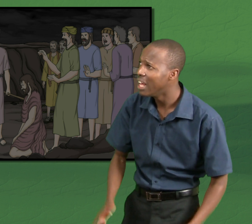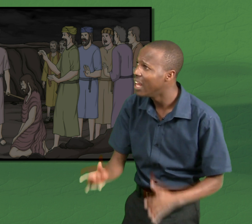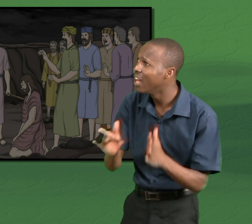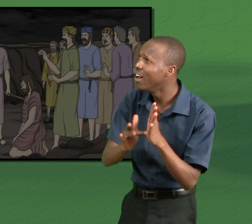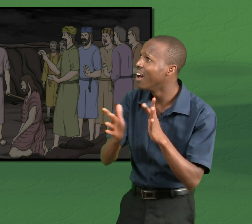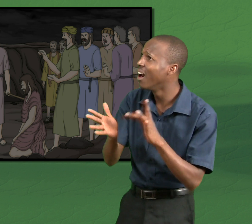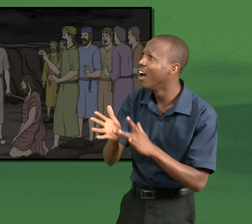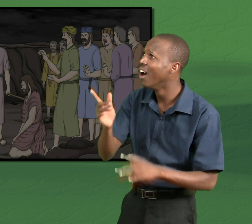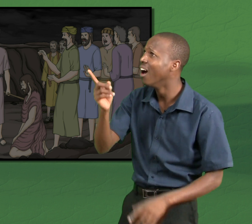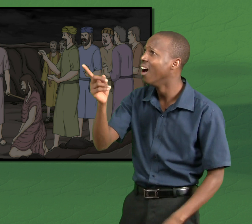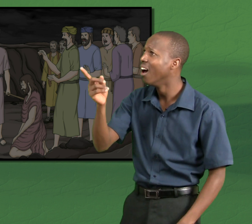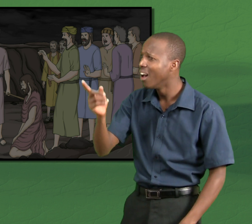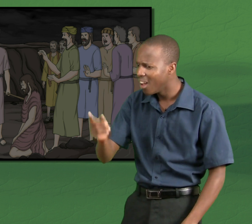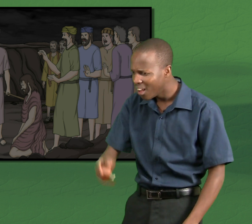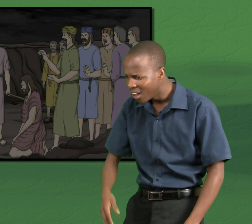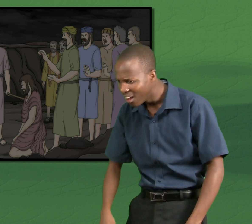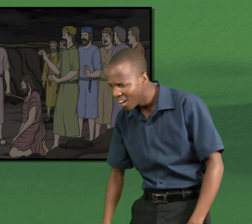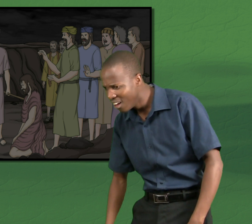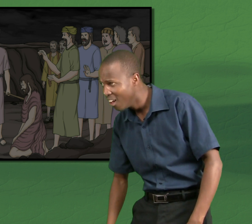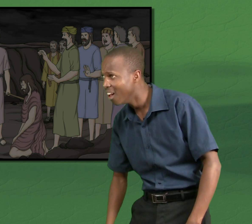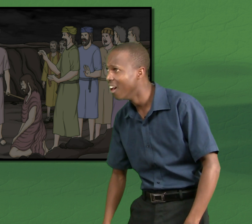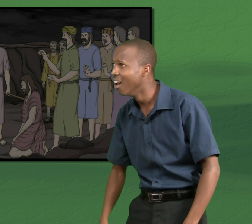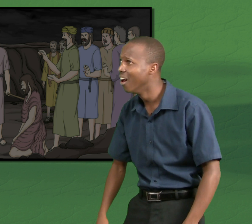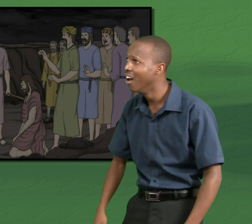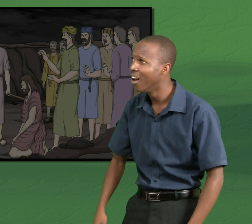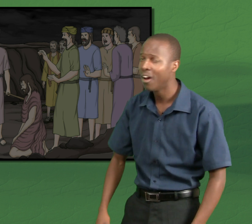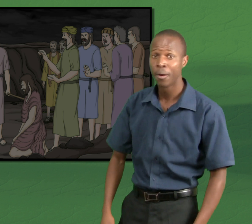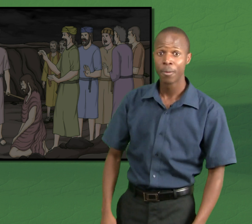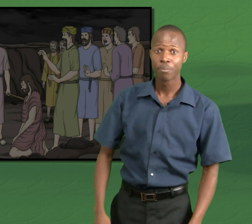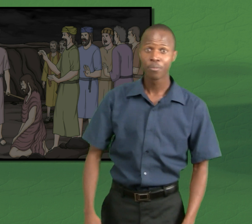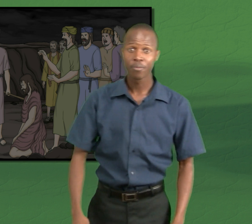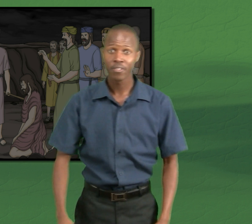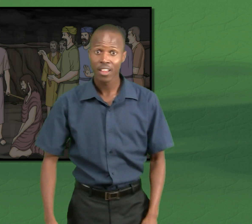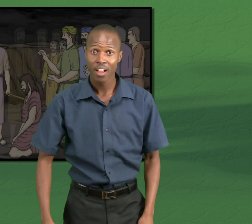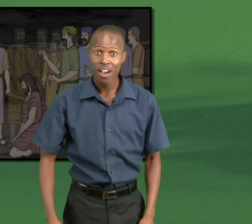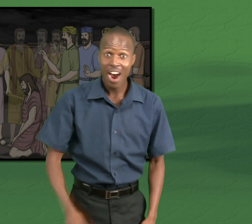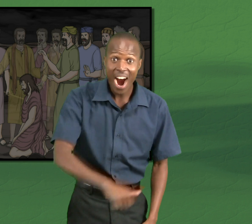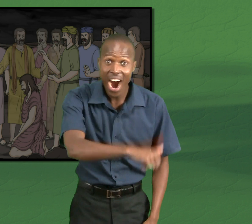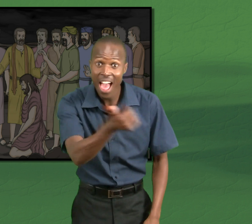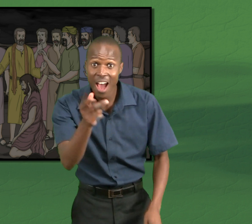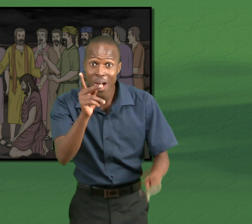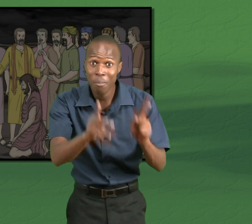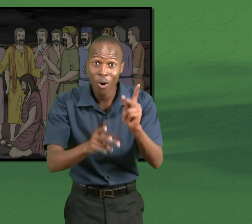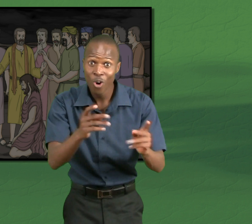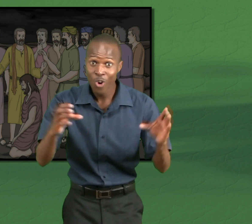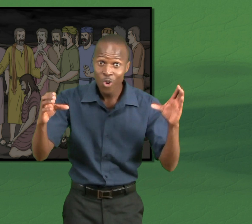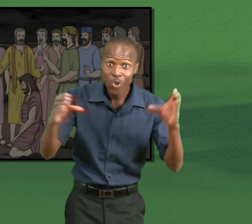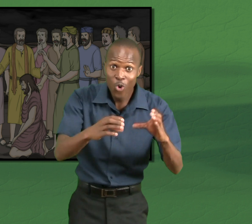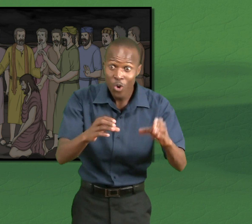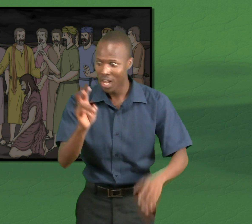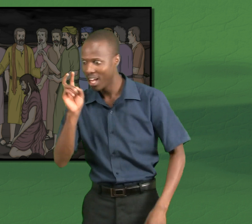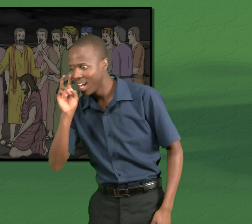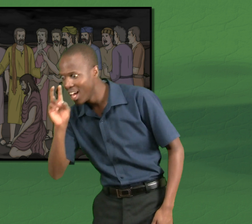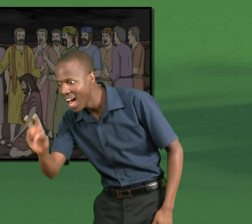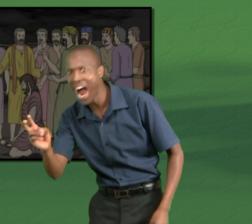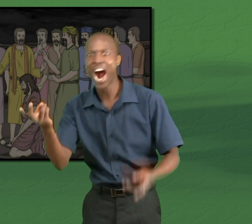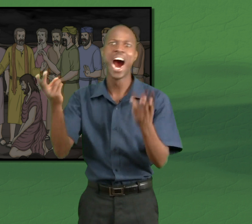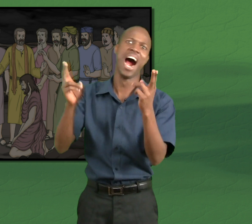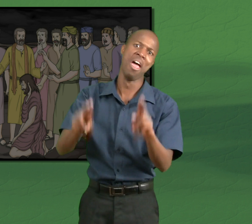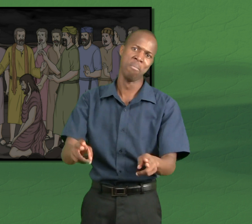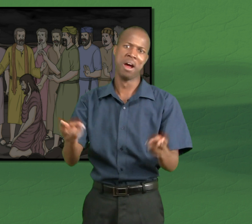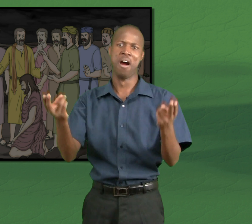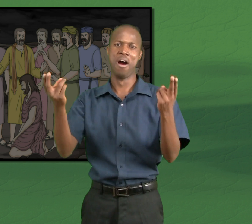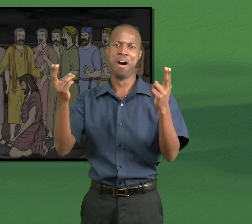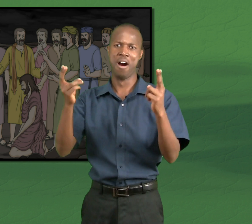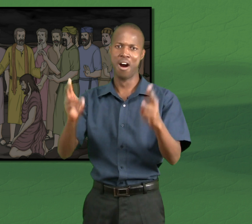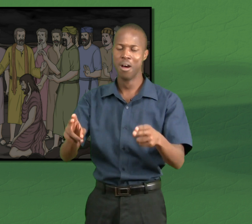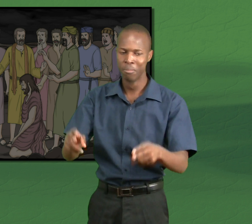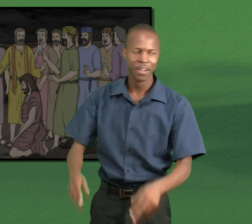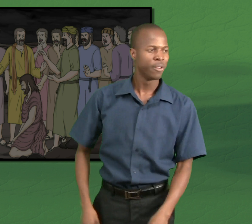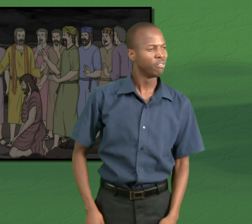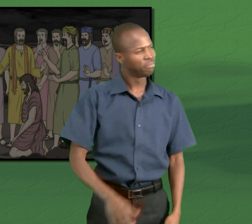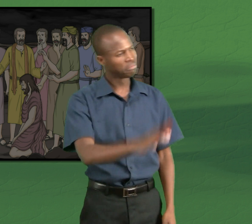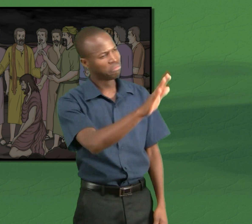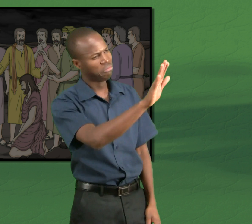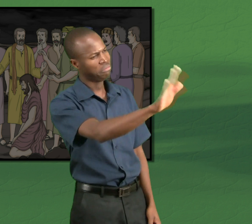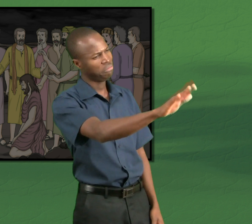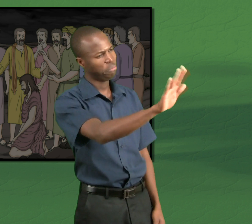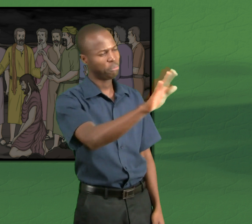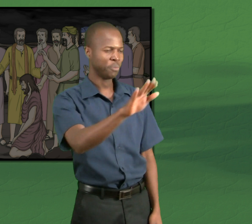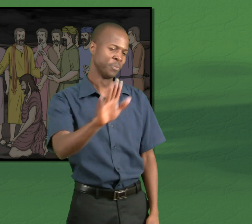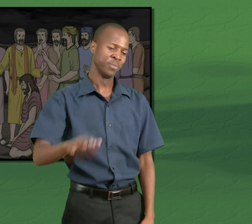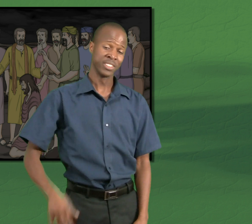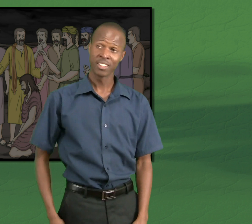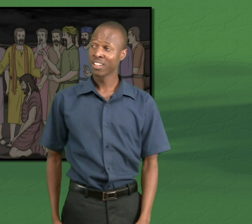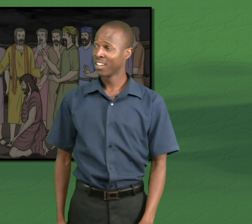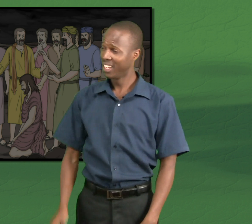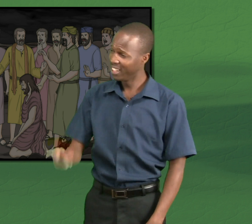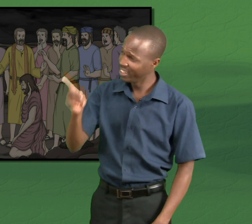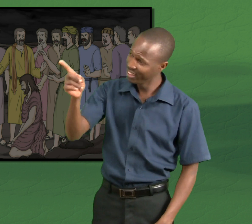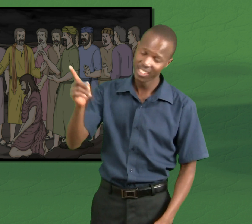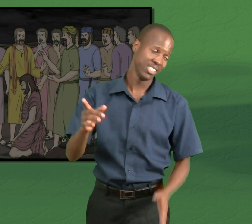and they were afraid.